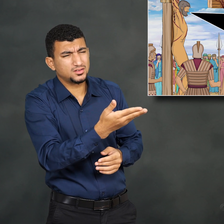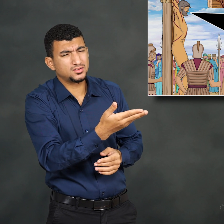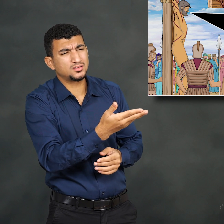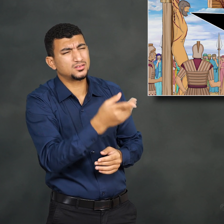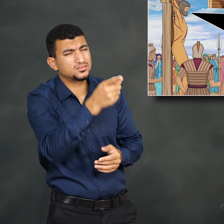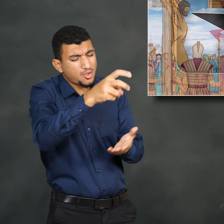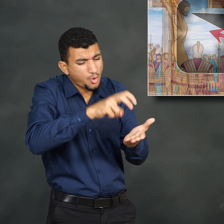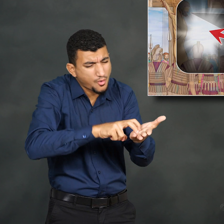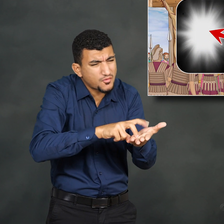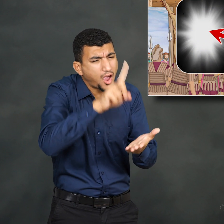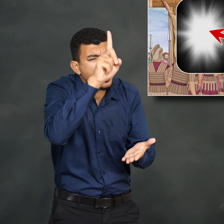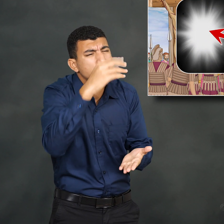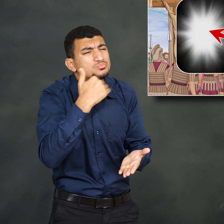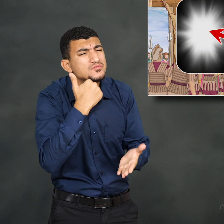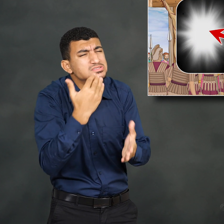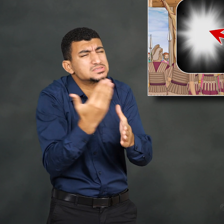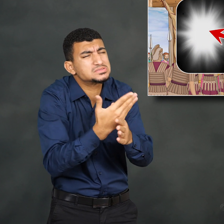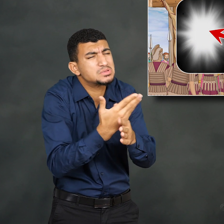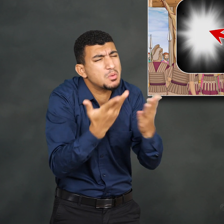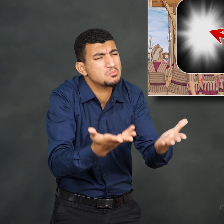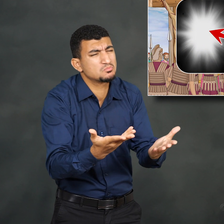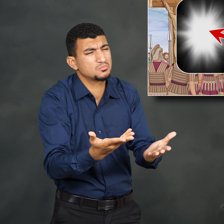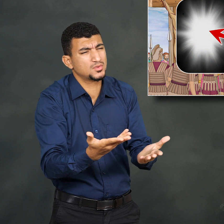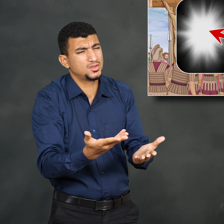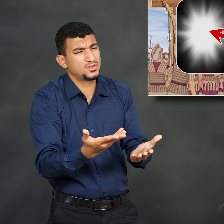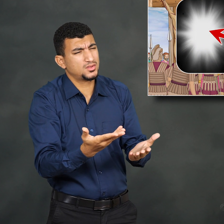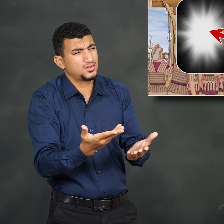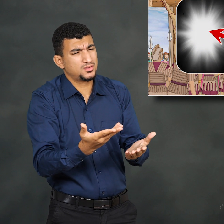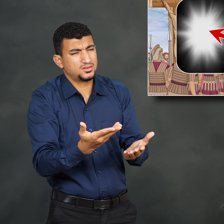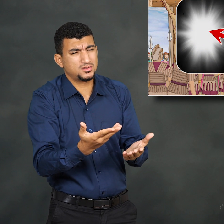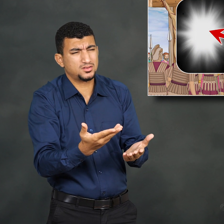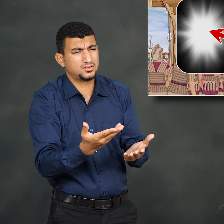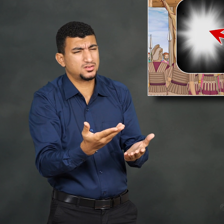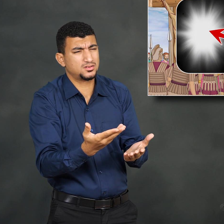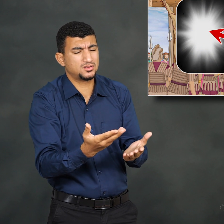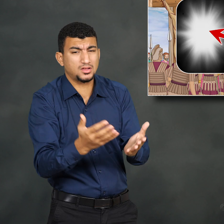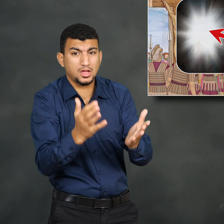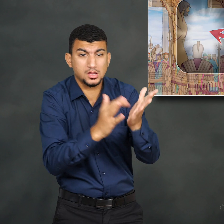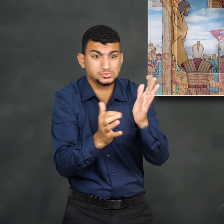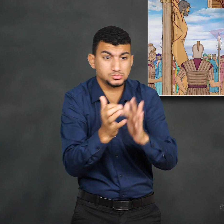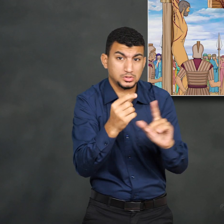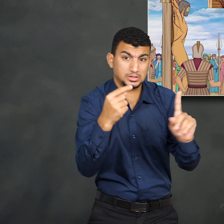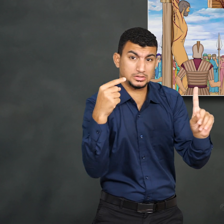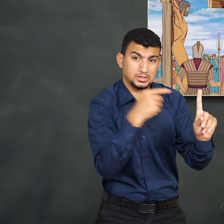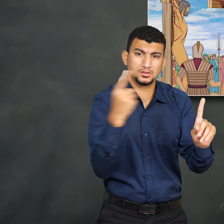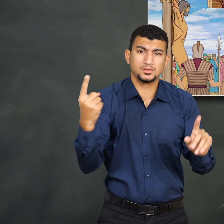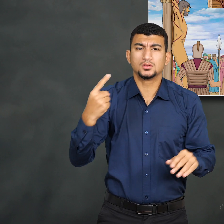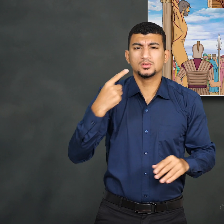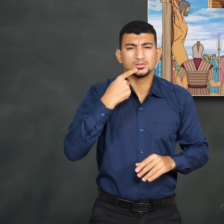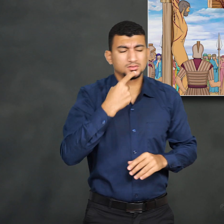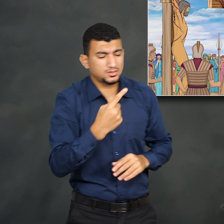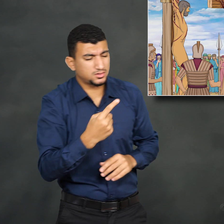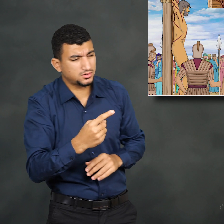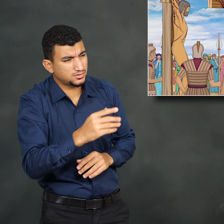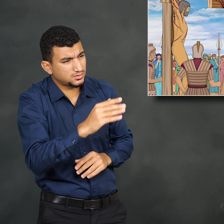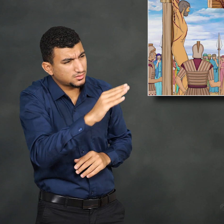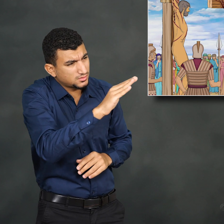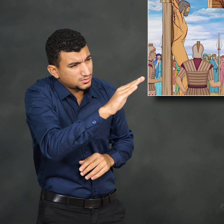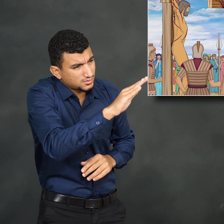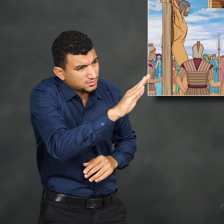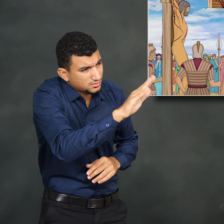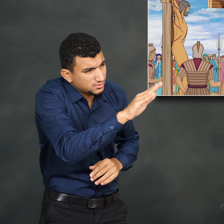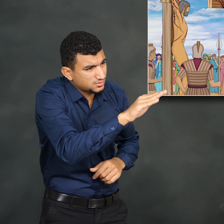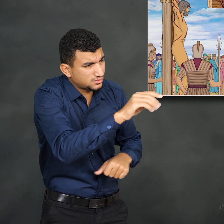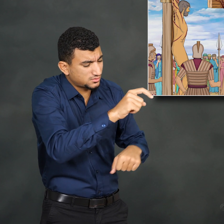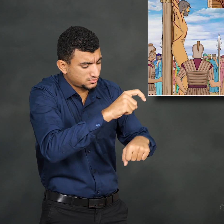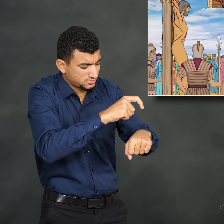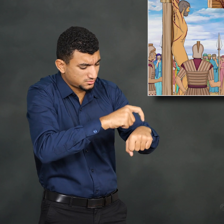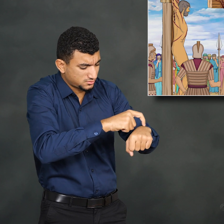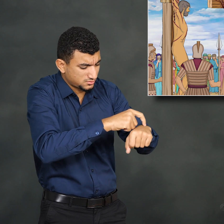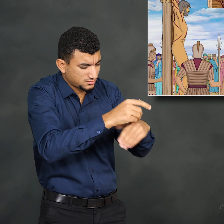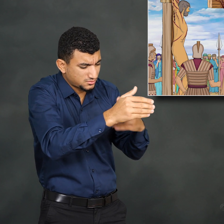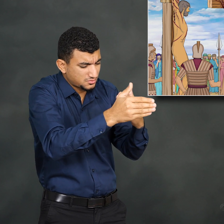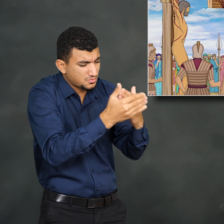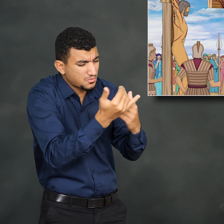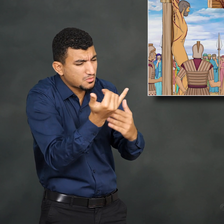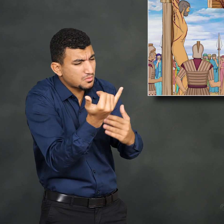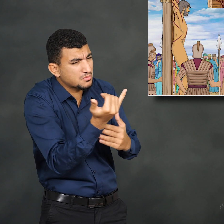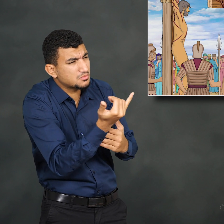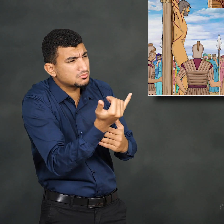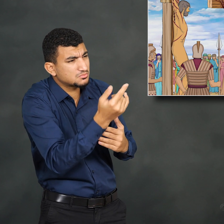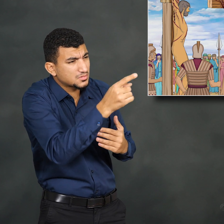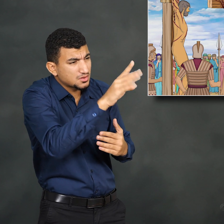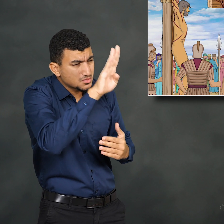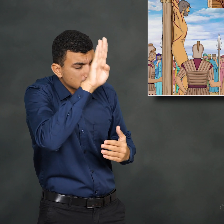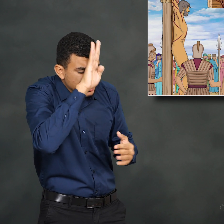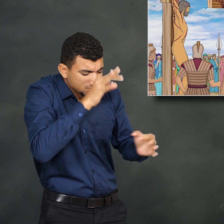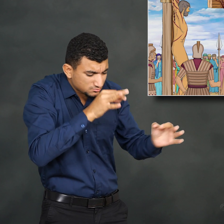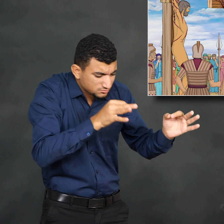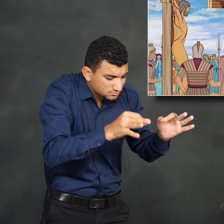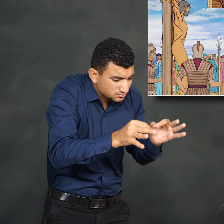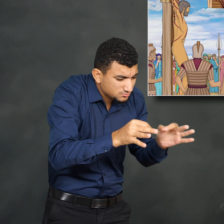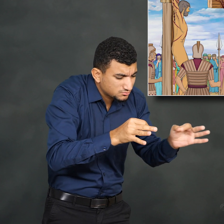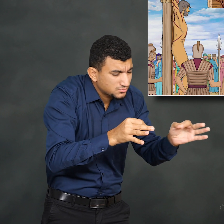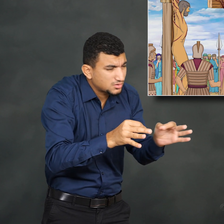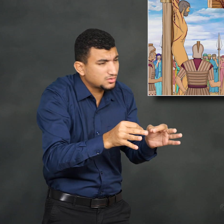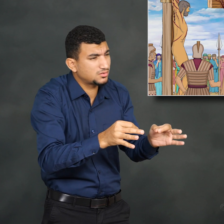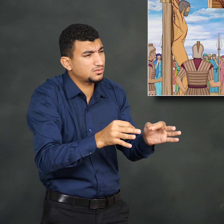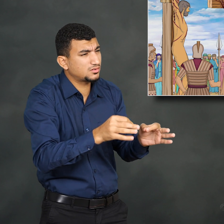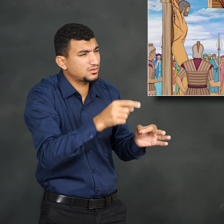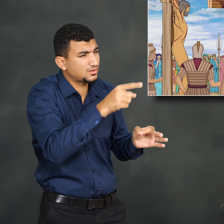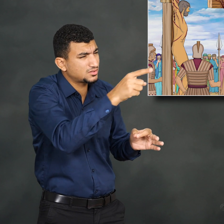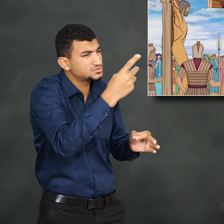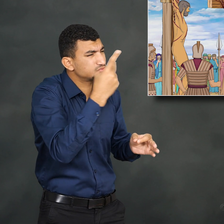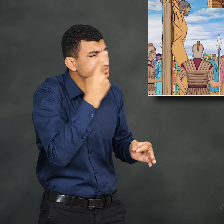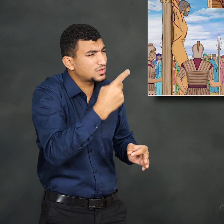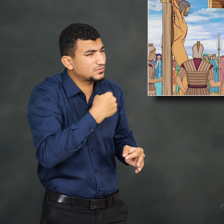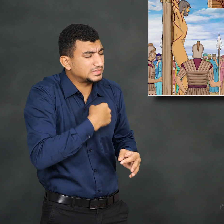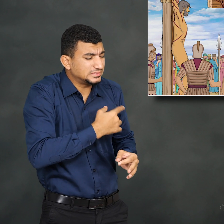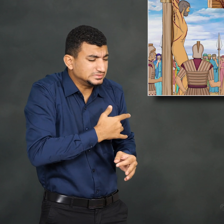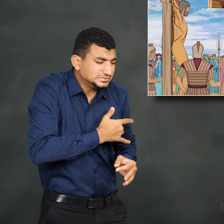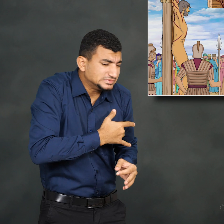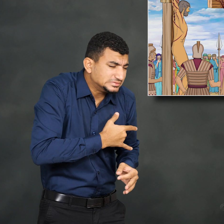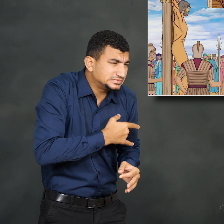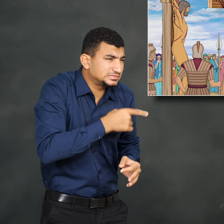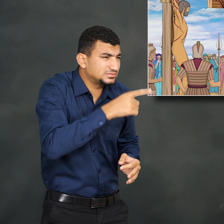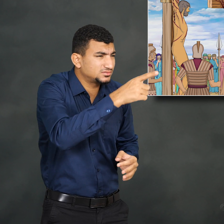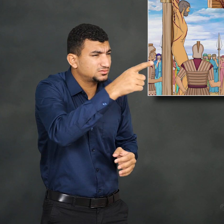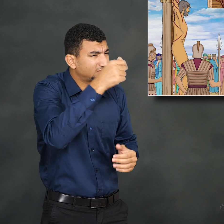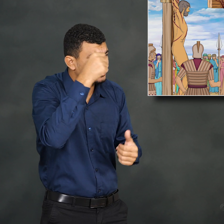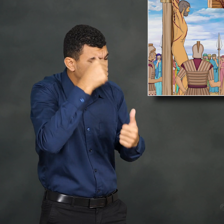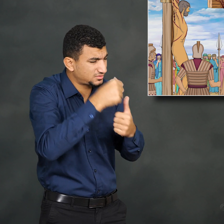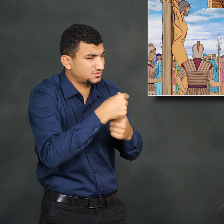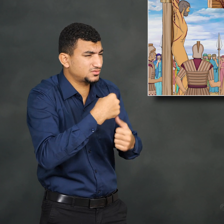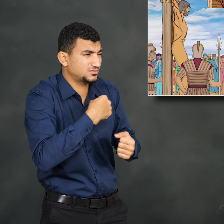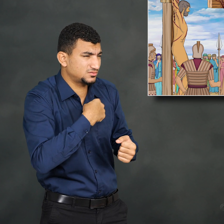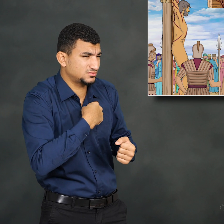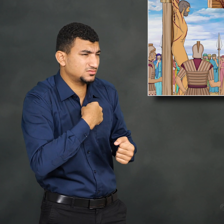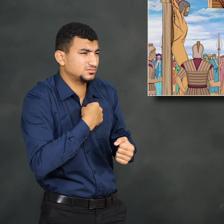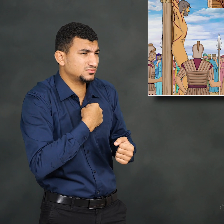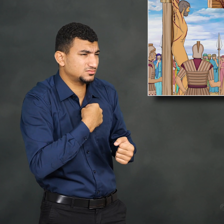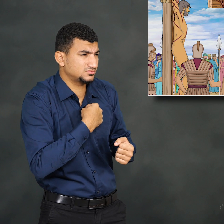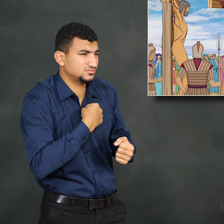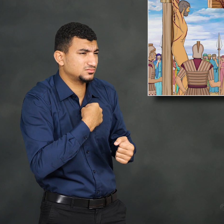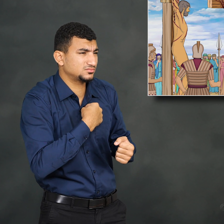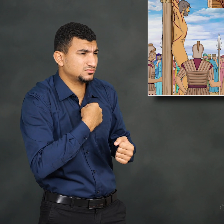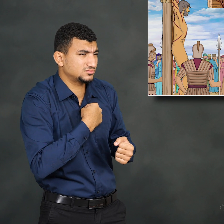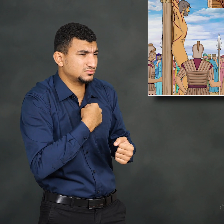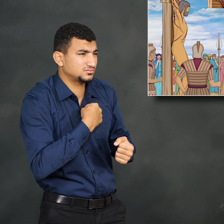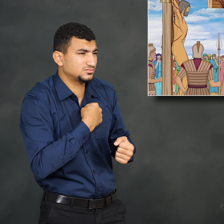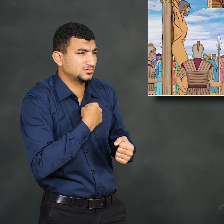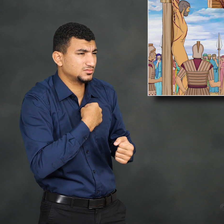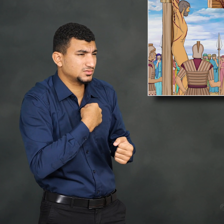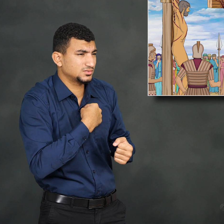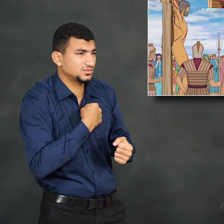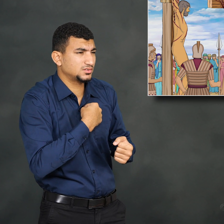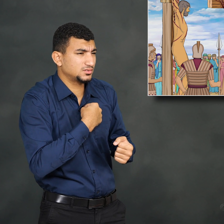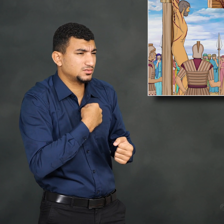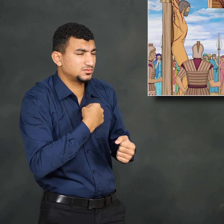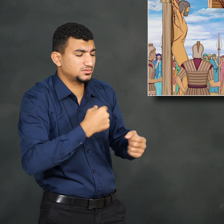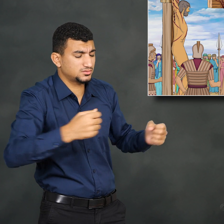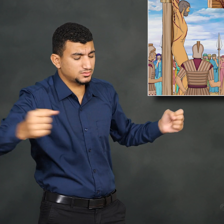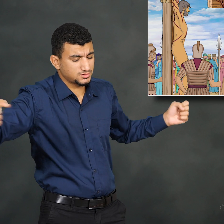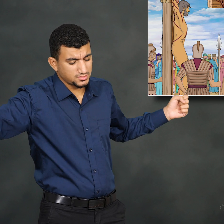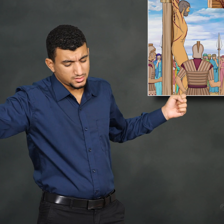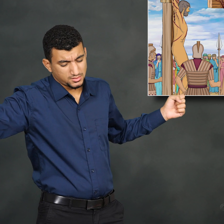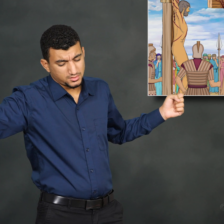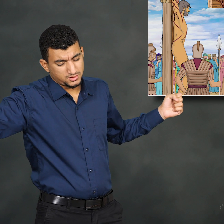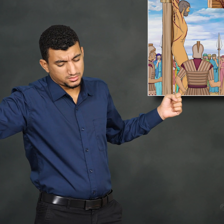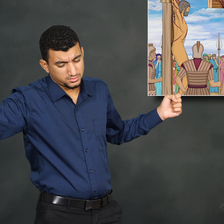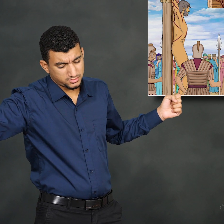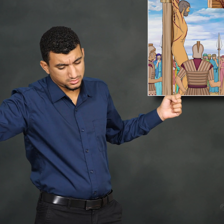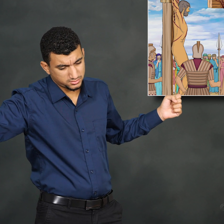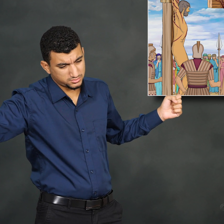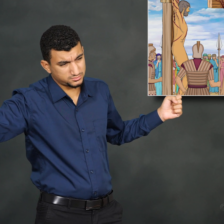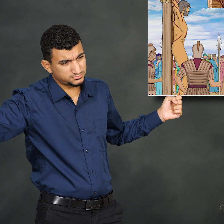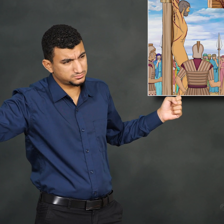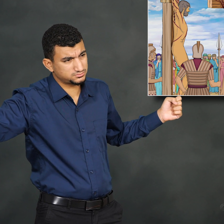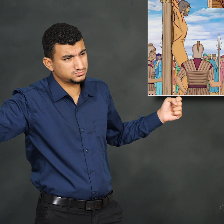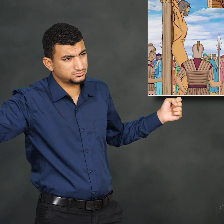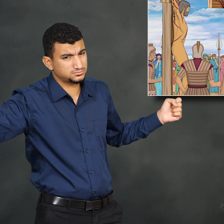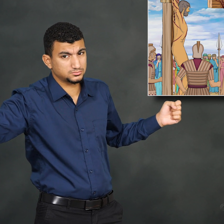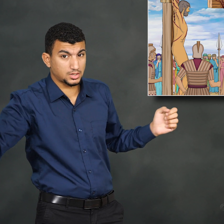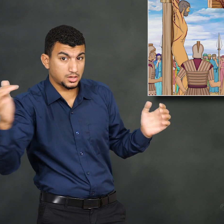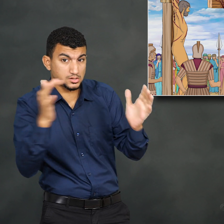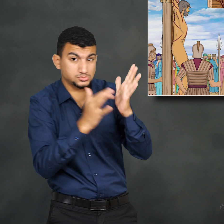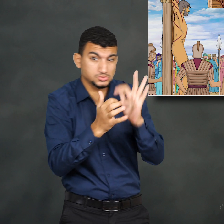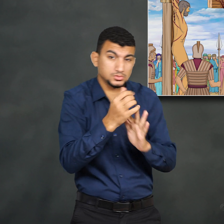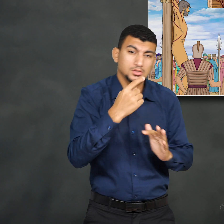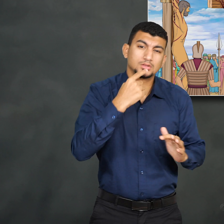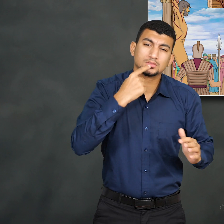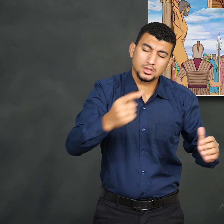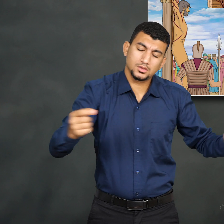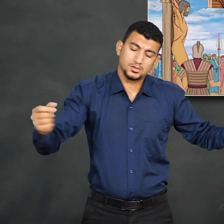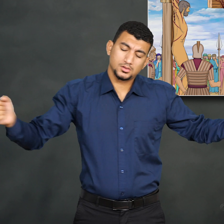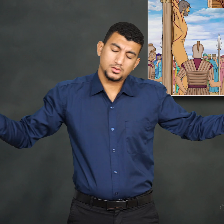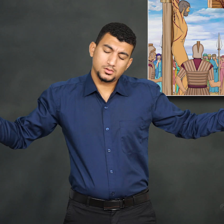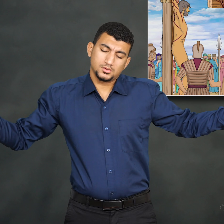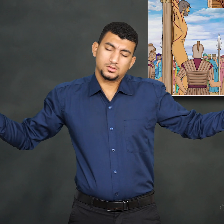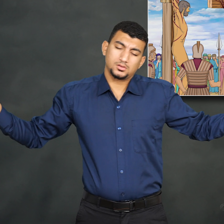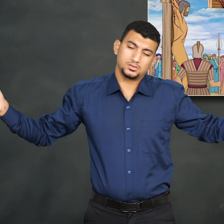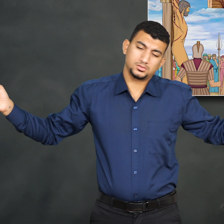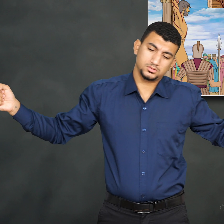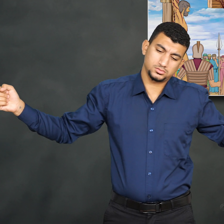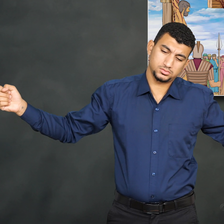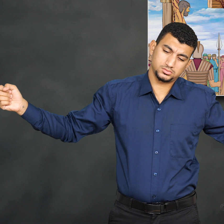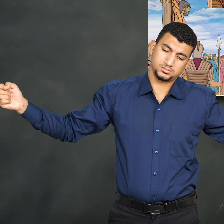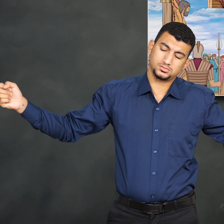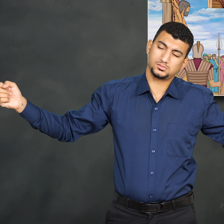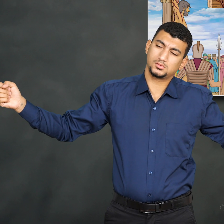Then he said, “Jesus, remember me when You come into Your kingdom!”